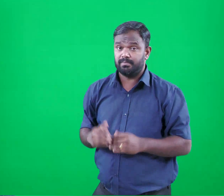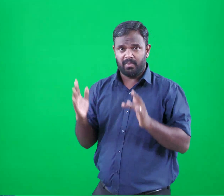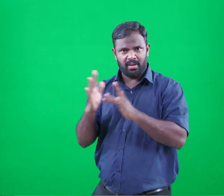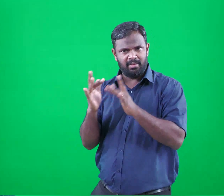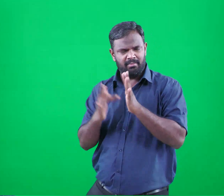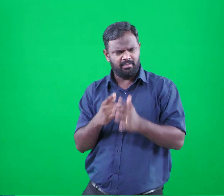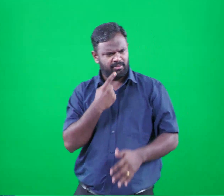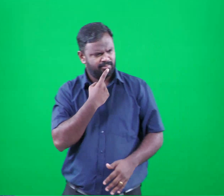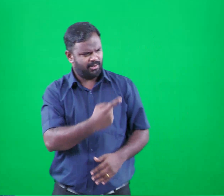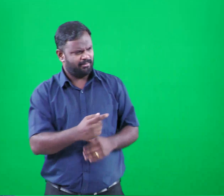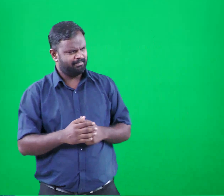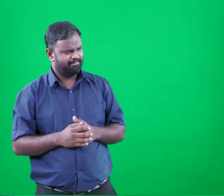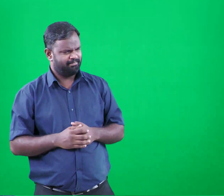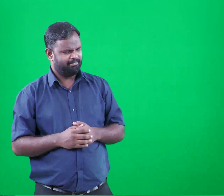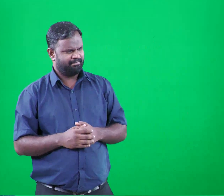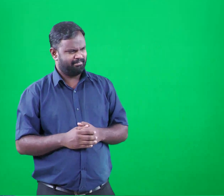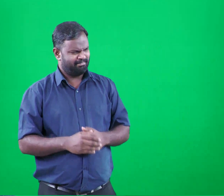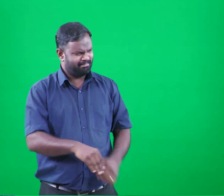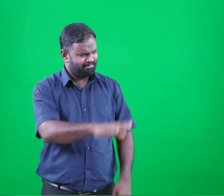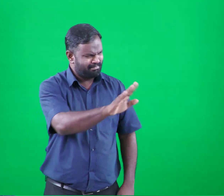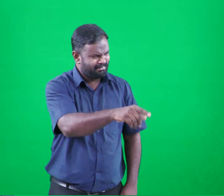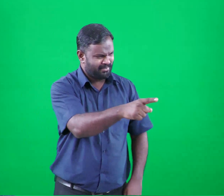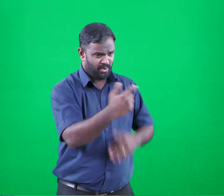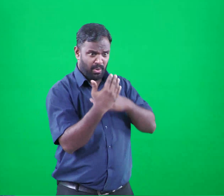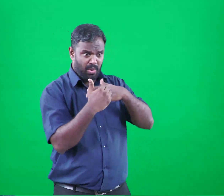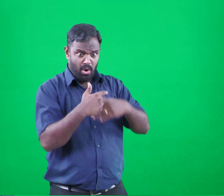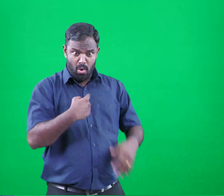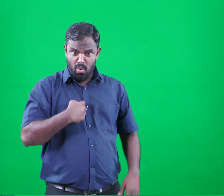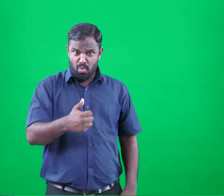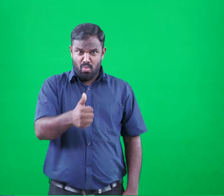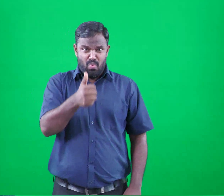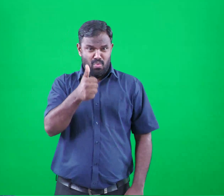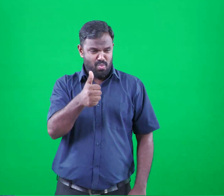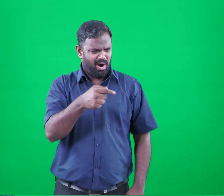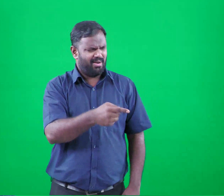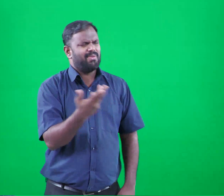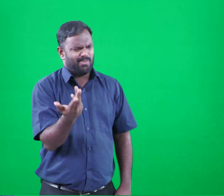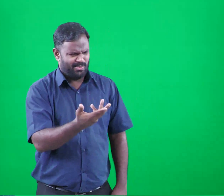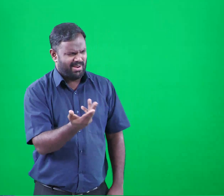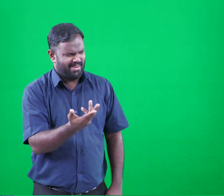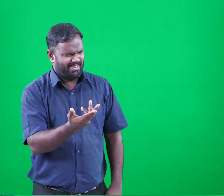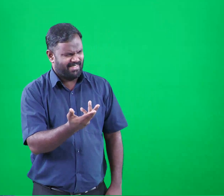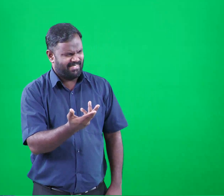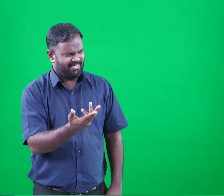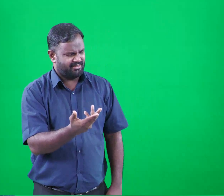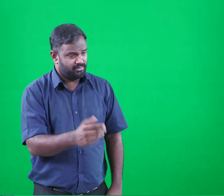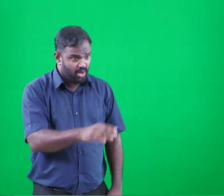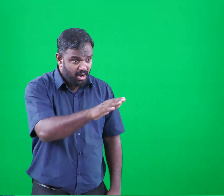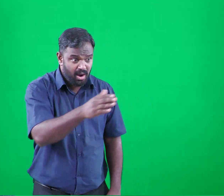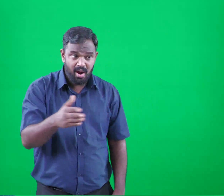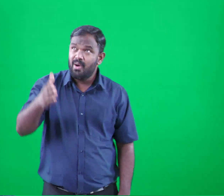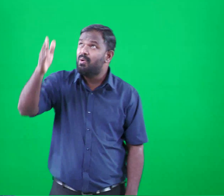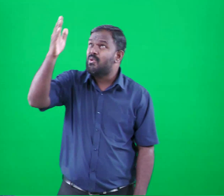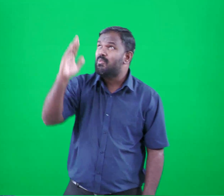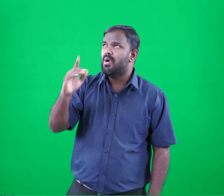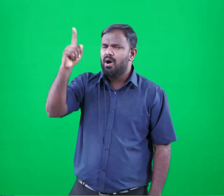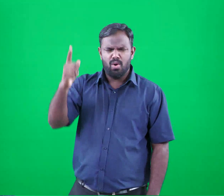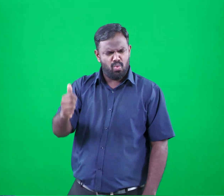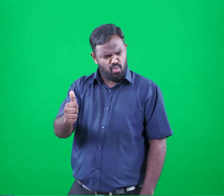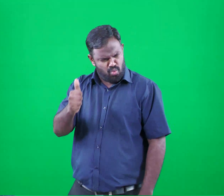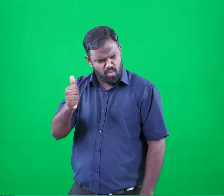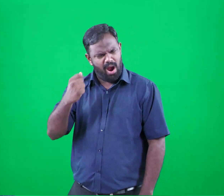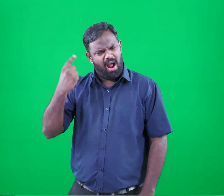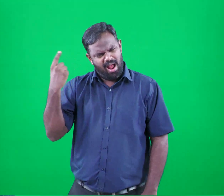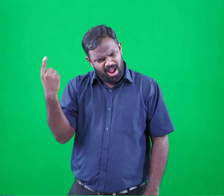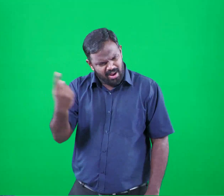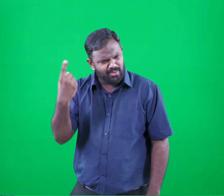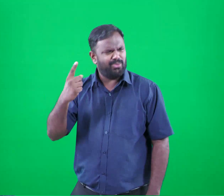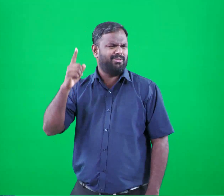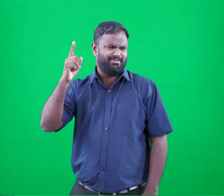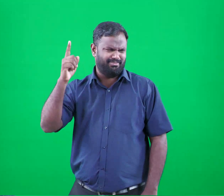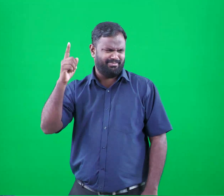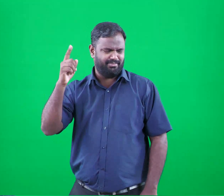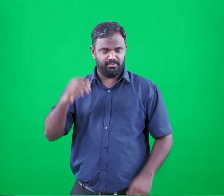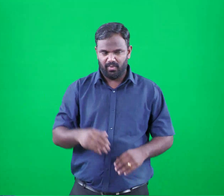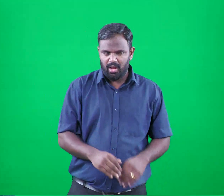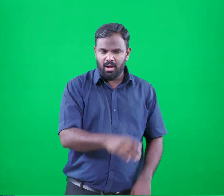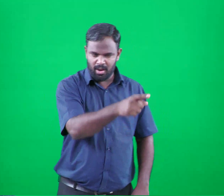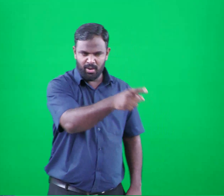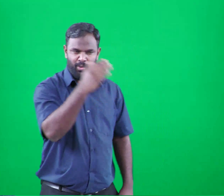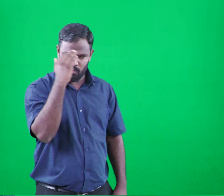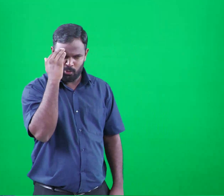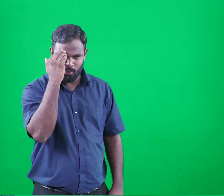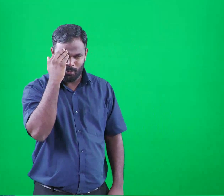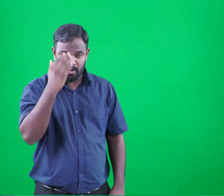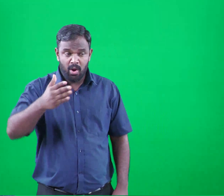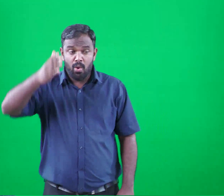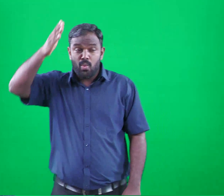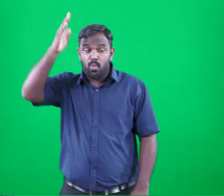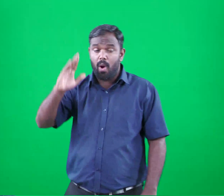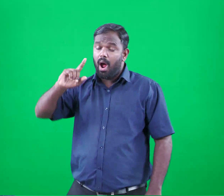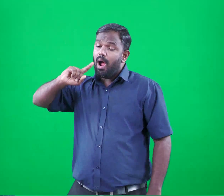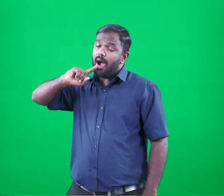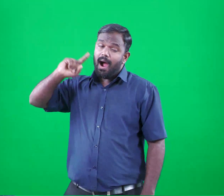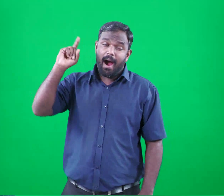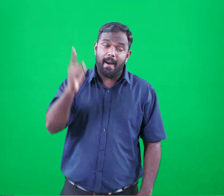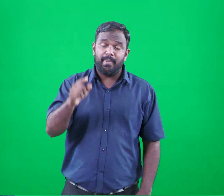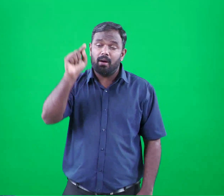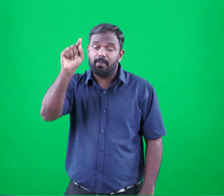" No one is good except God alone.